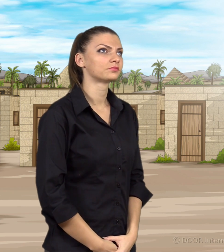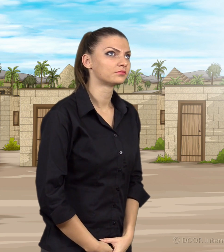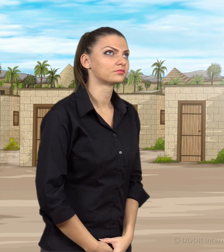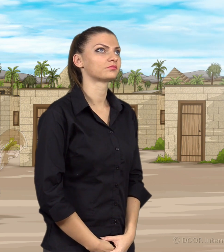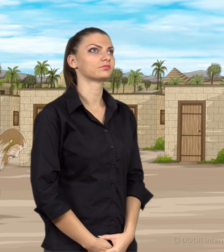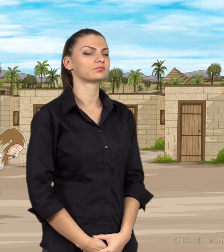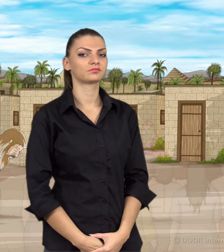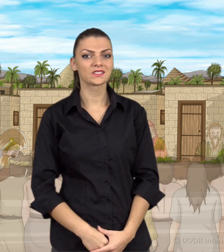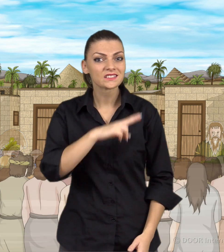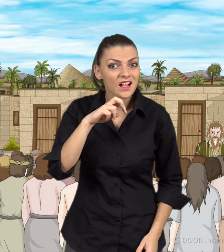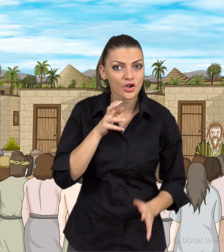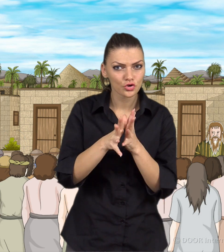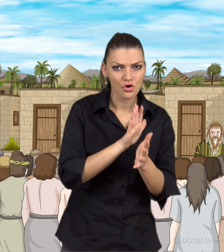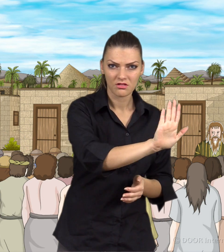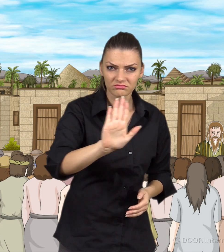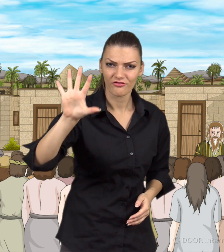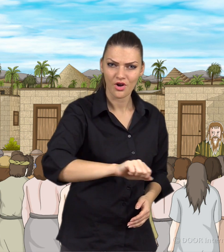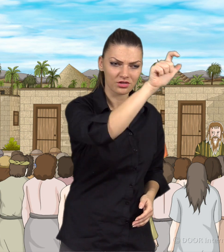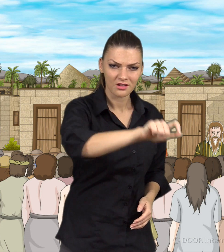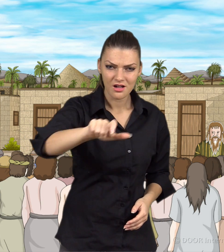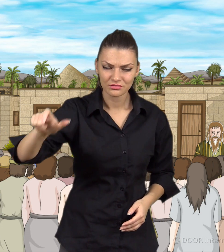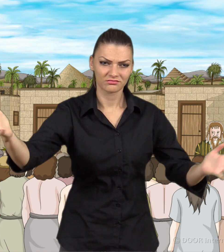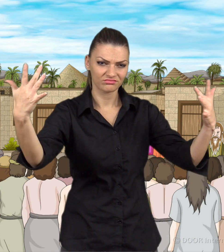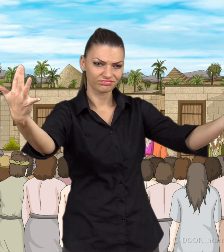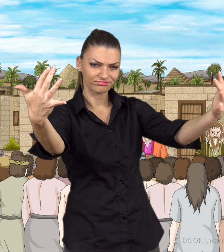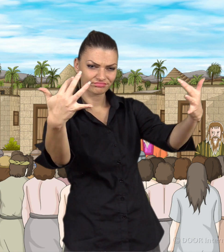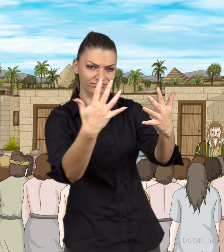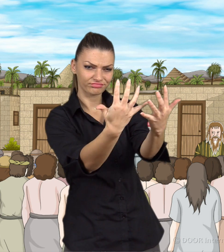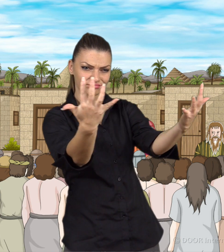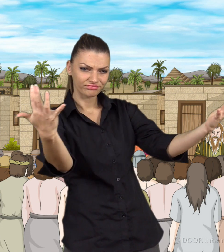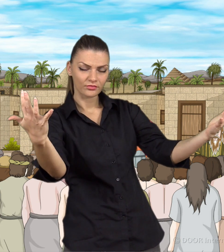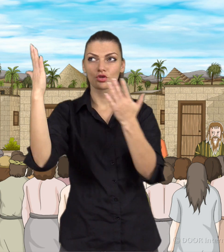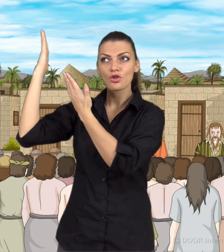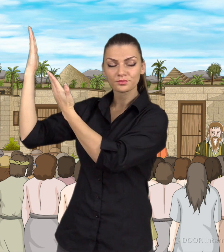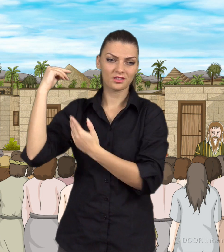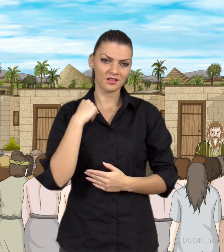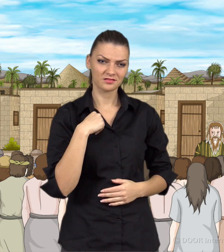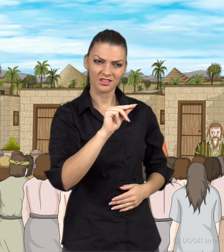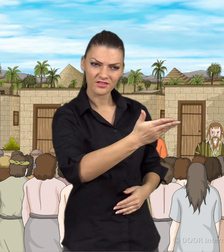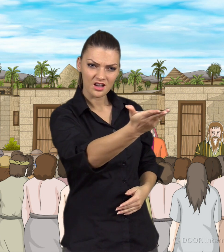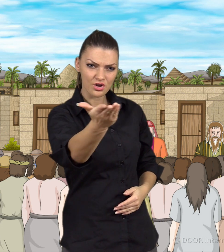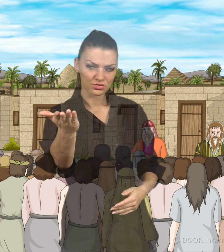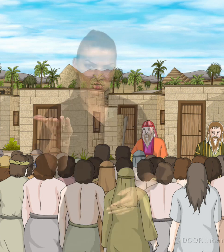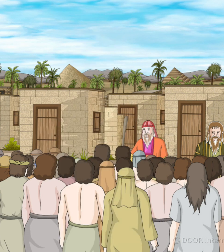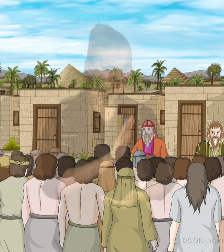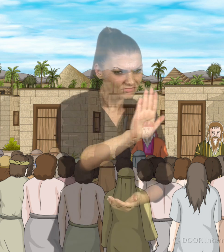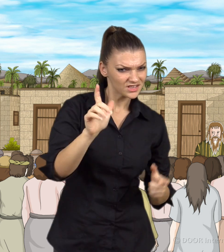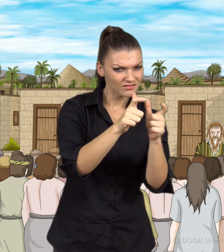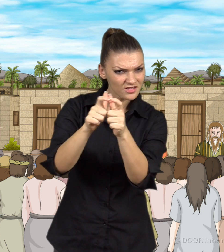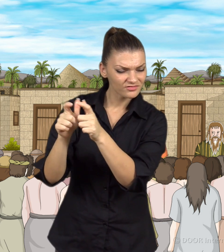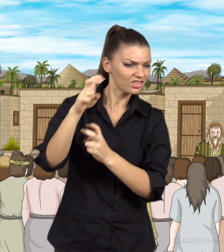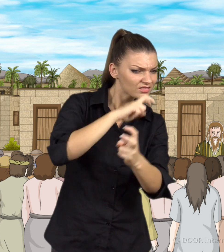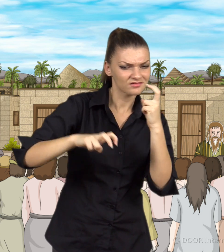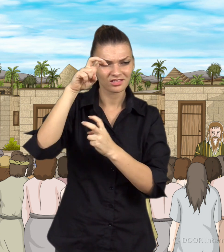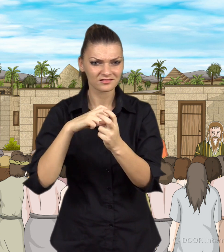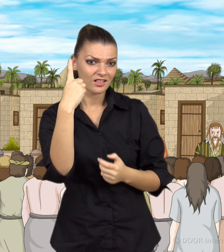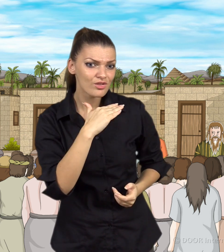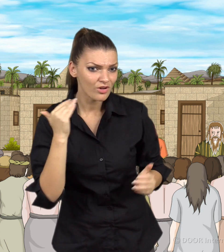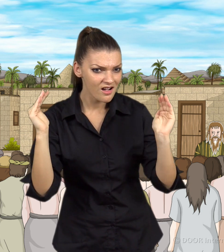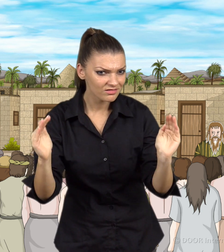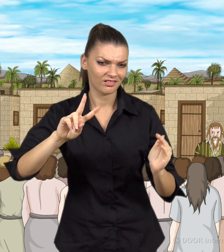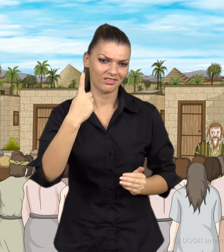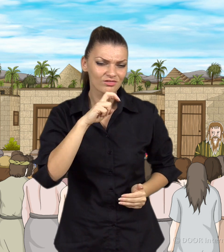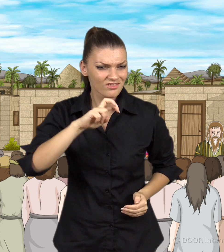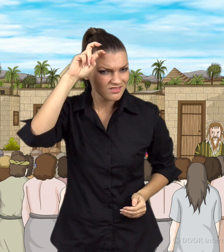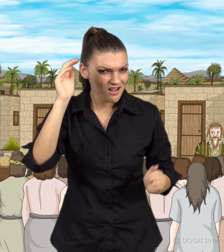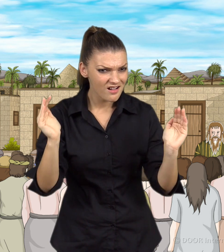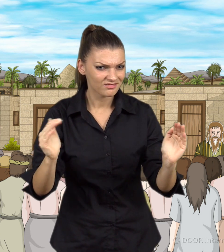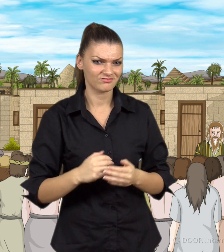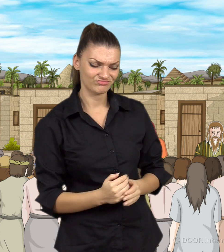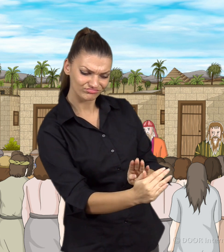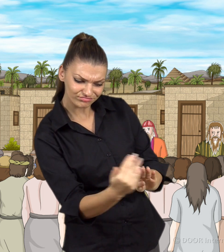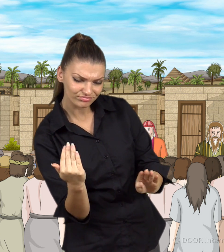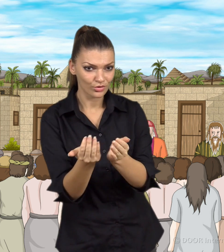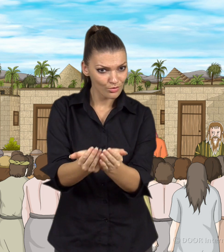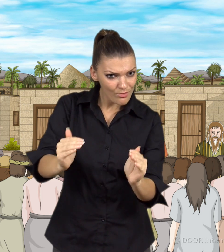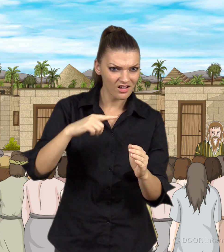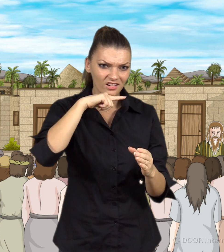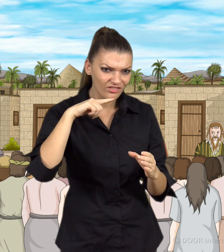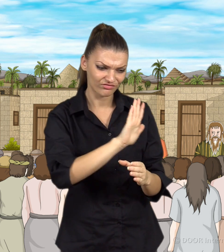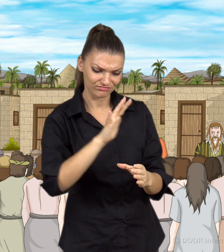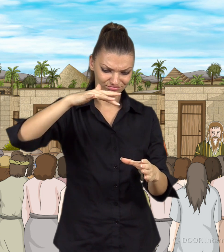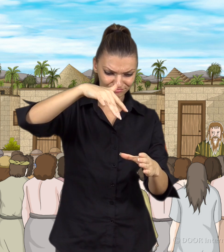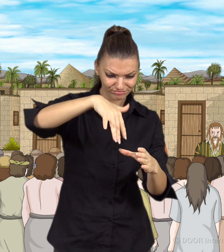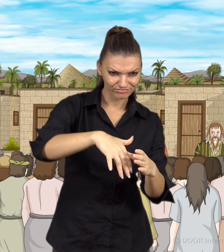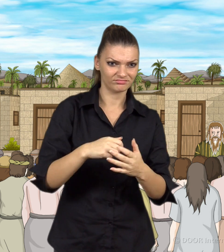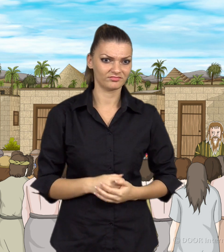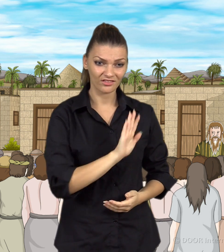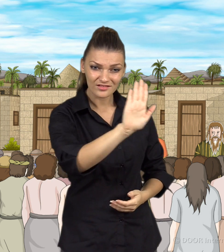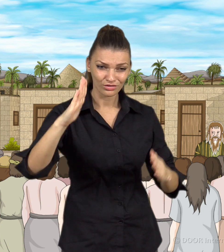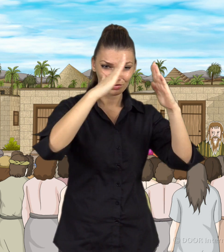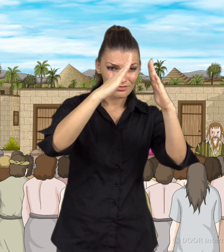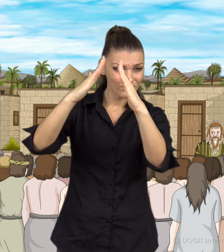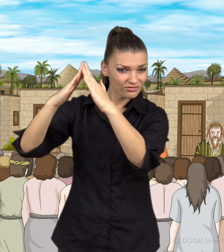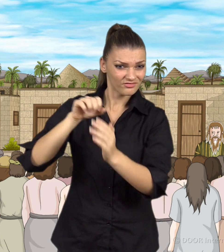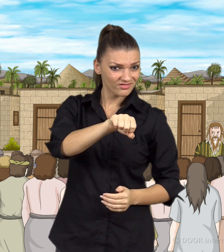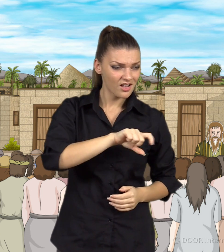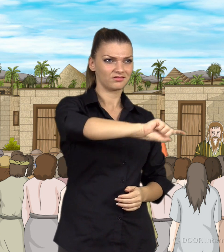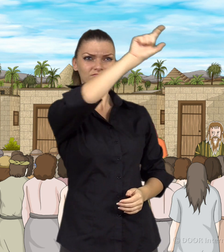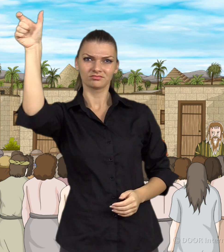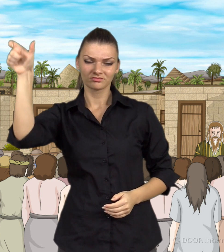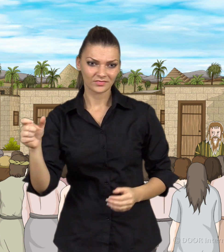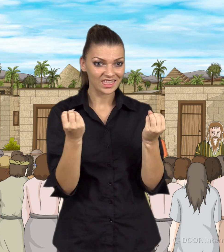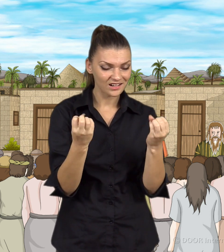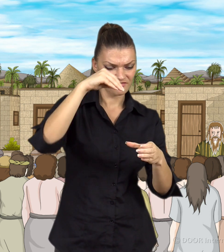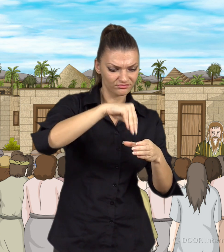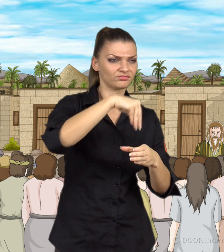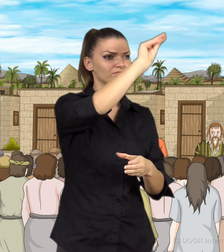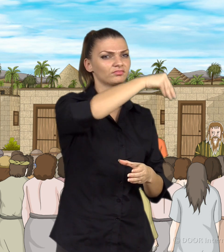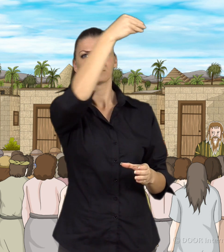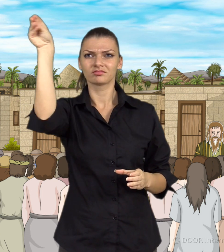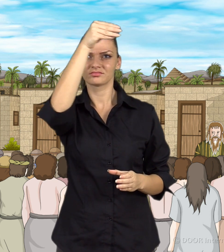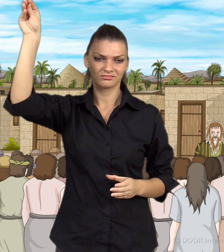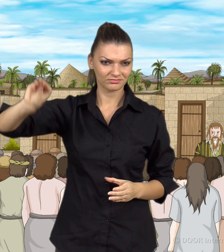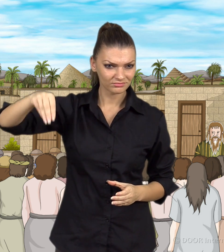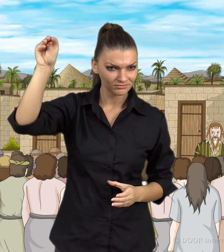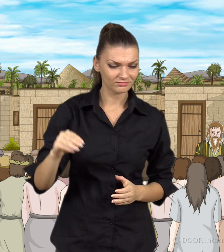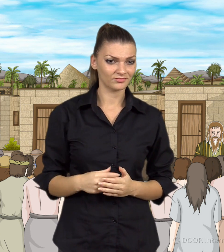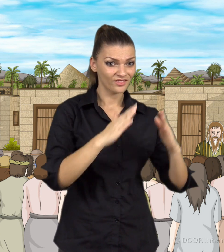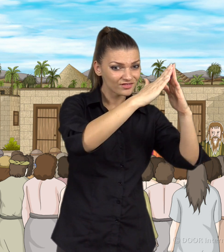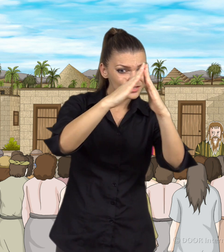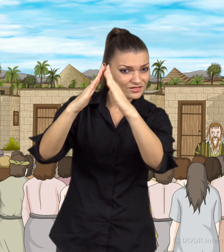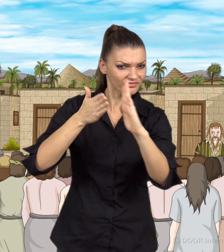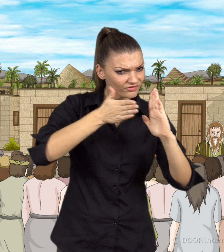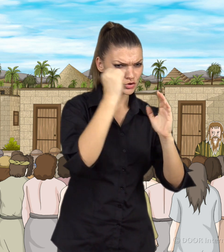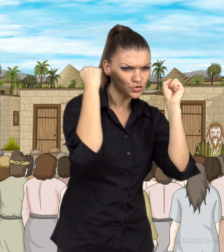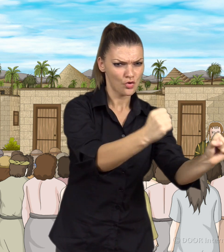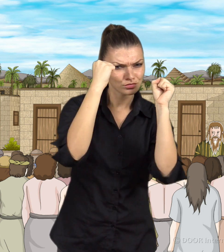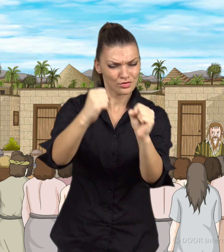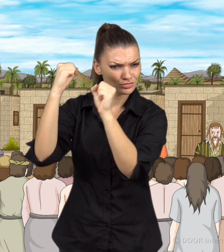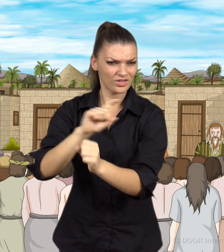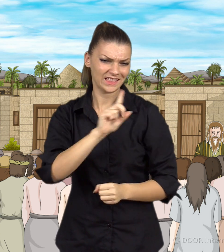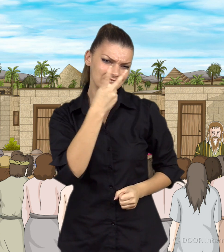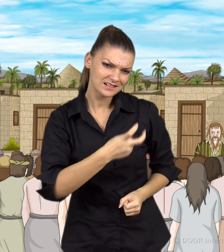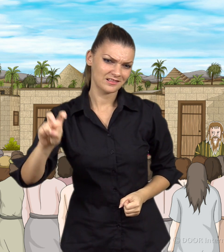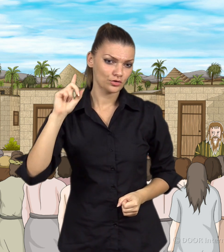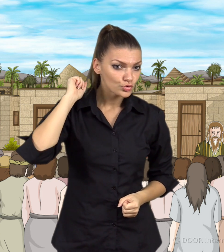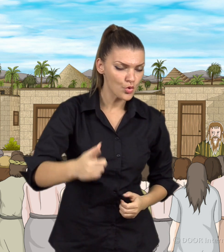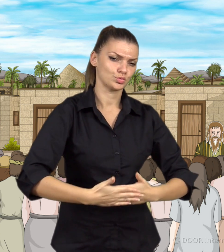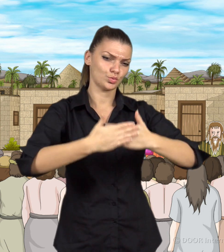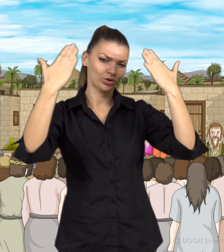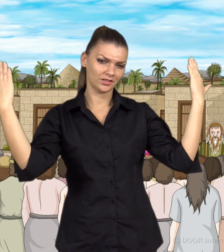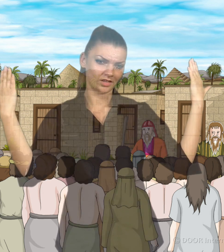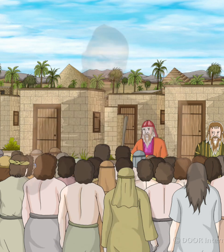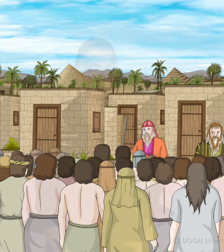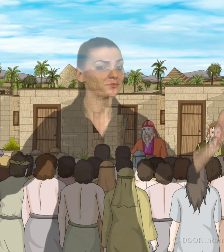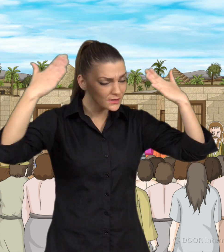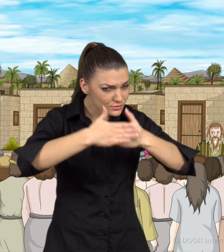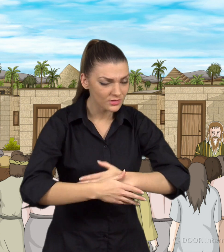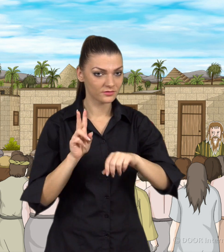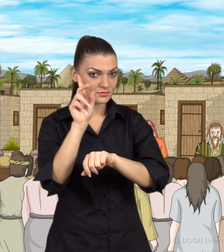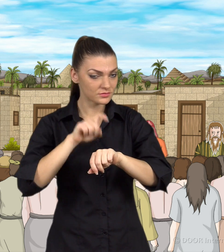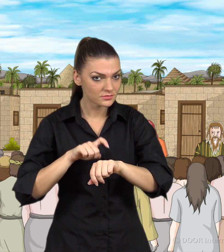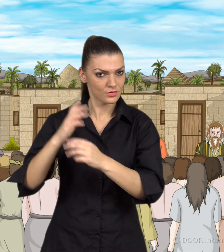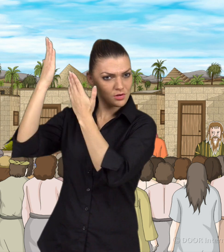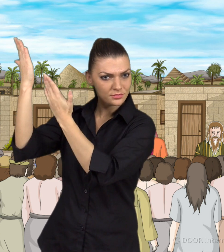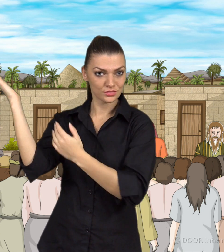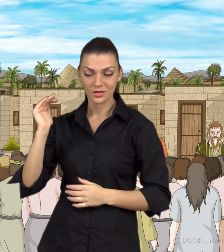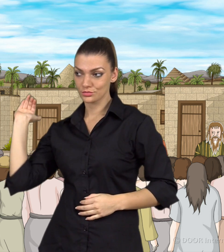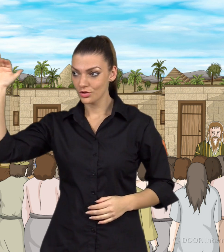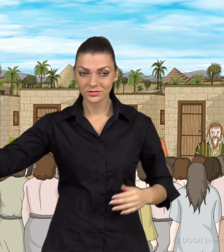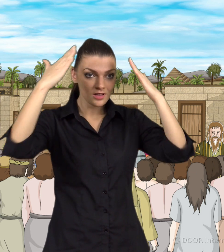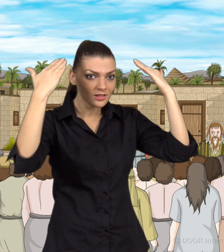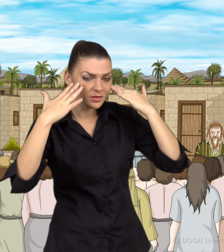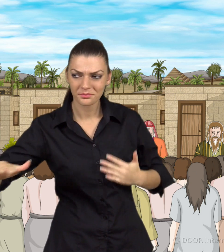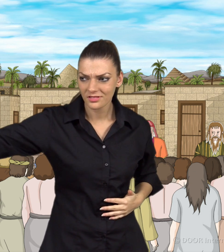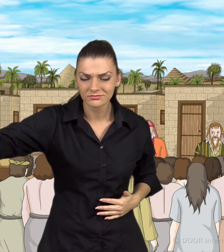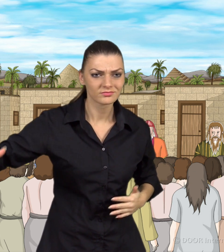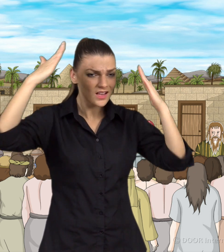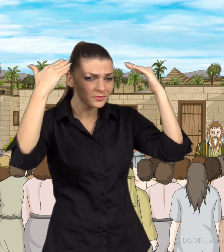Then Moses summoned all the elders of Israel and told them, “Go at once and select for yourselves a lamb for each family, and slaughter the Passover lamb. Take a cluster of hyssop, dip it into the blood in the basin, and brush the blood on the top and sides of the doorframe. None of you shall go out the door of his house until morning.